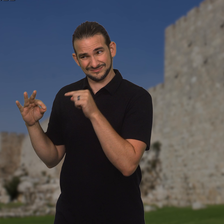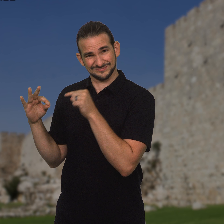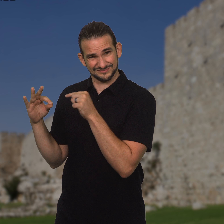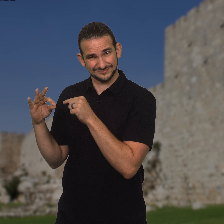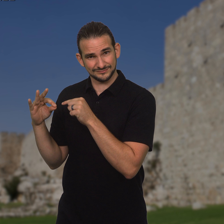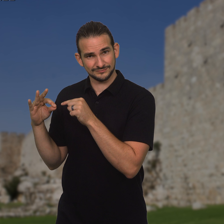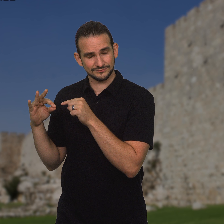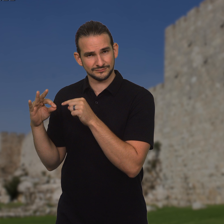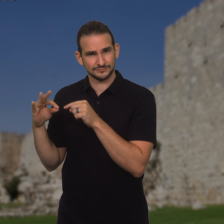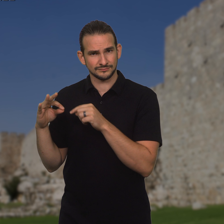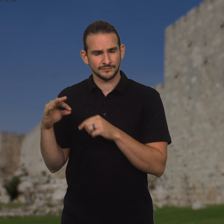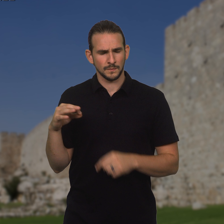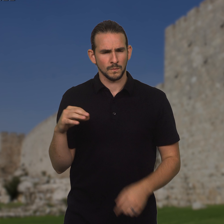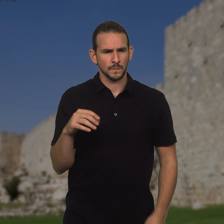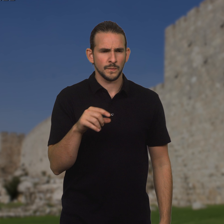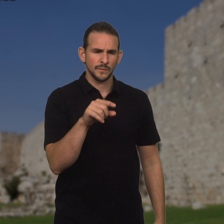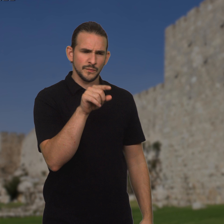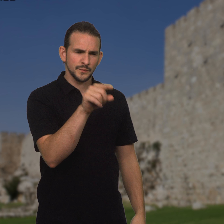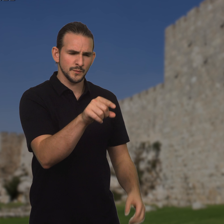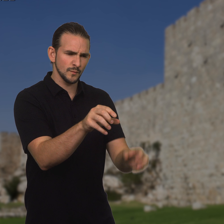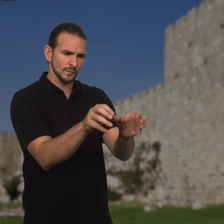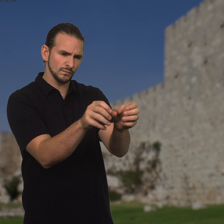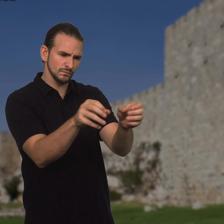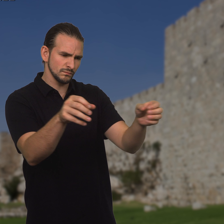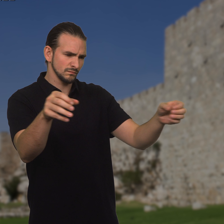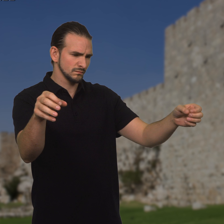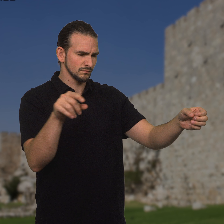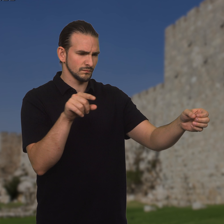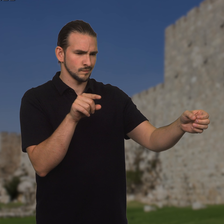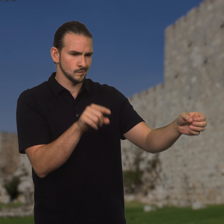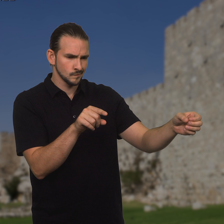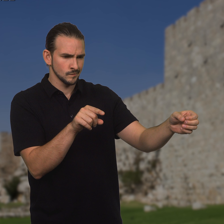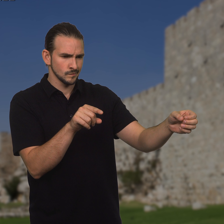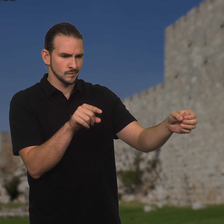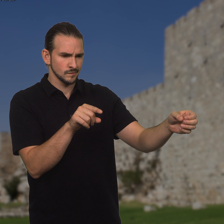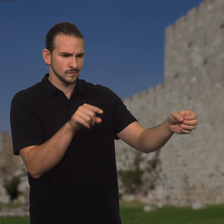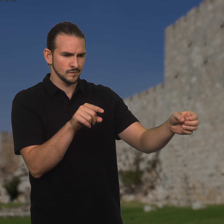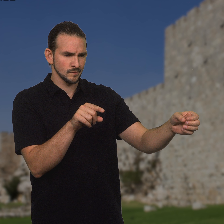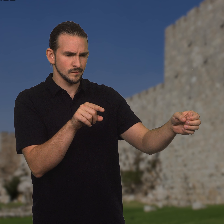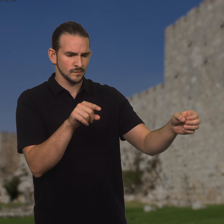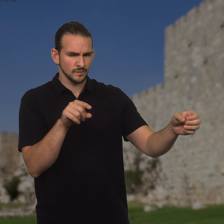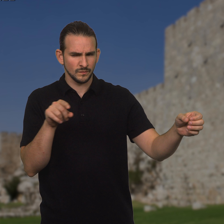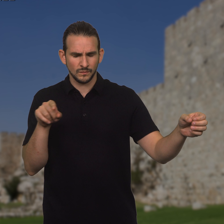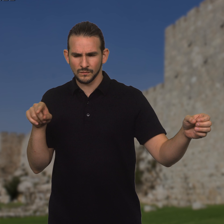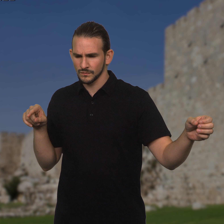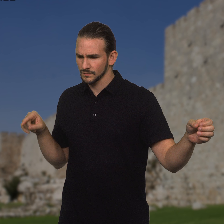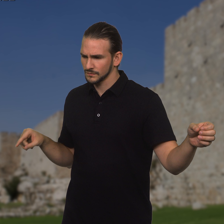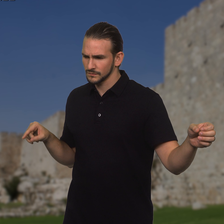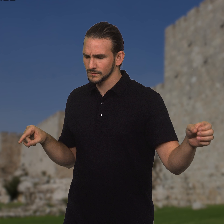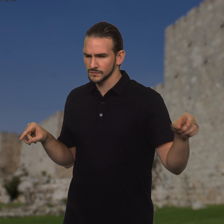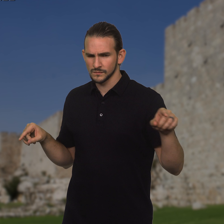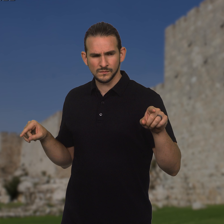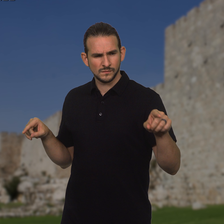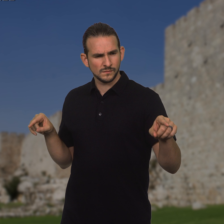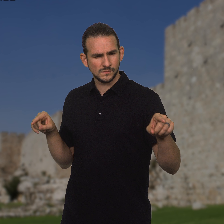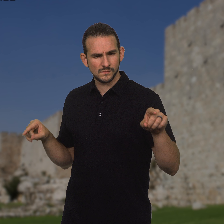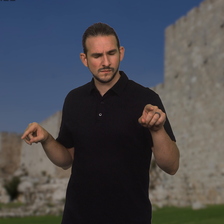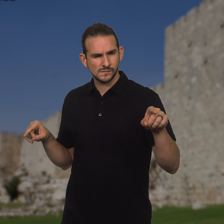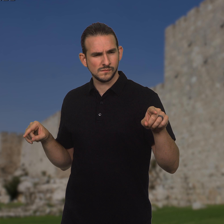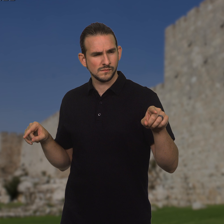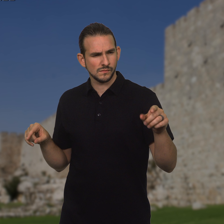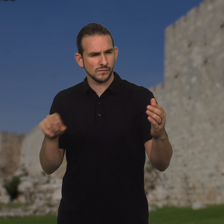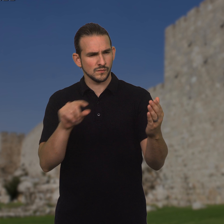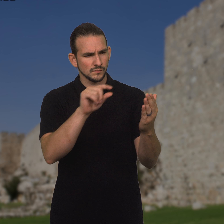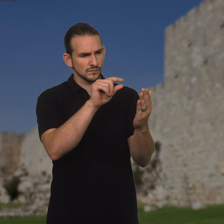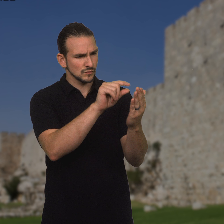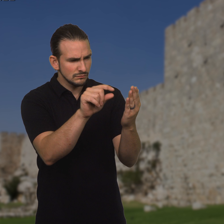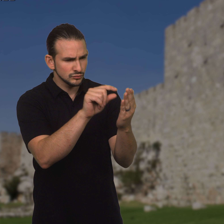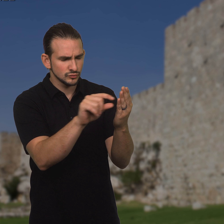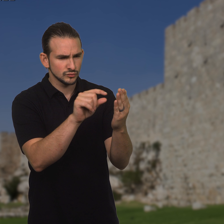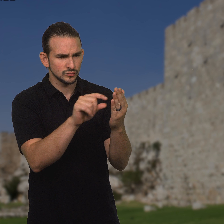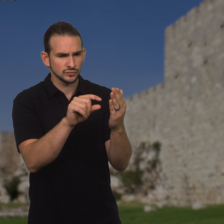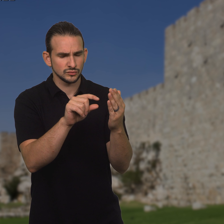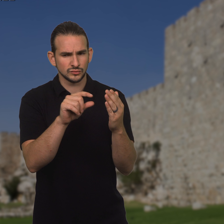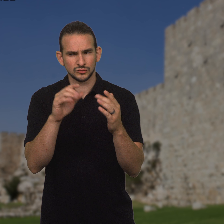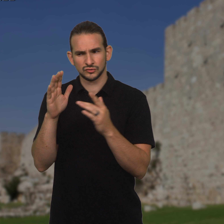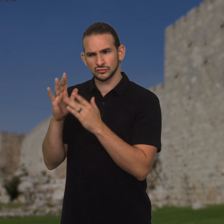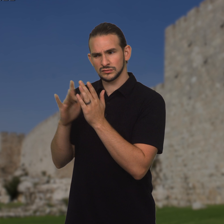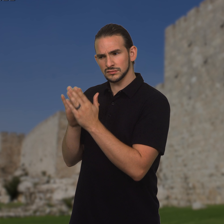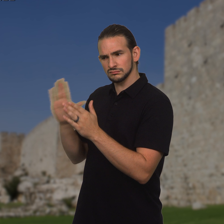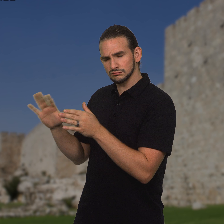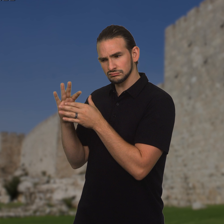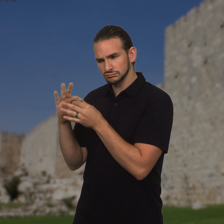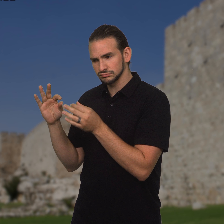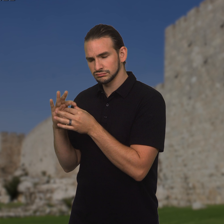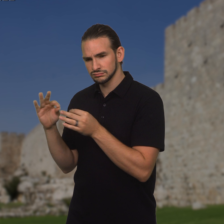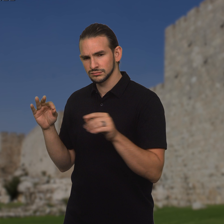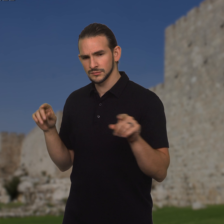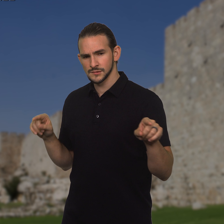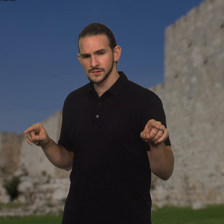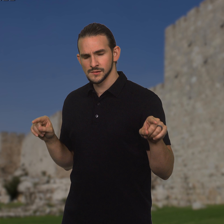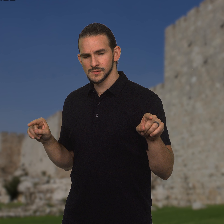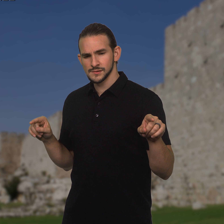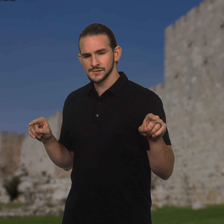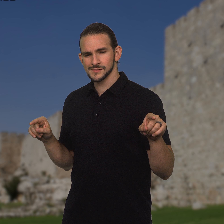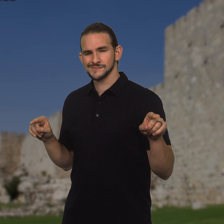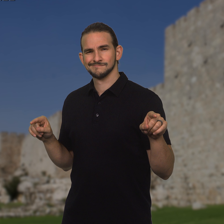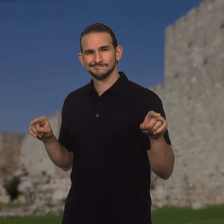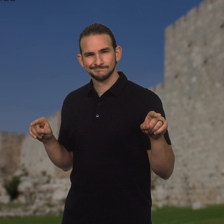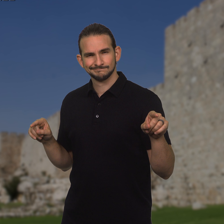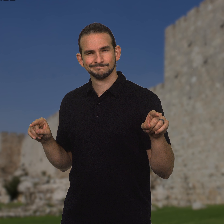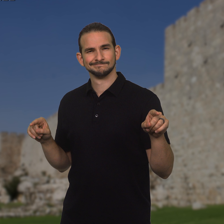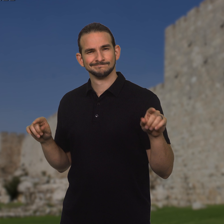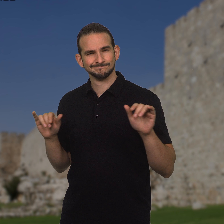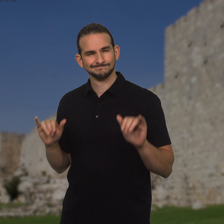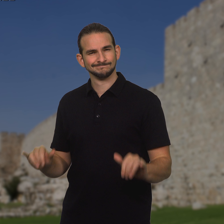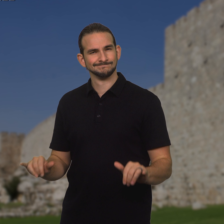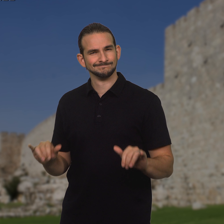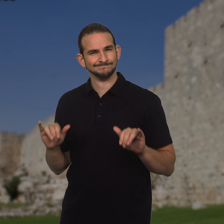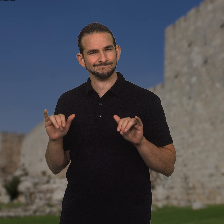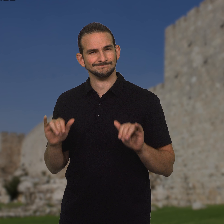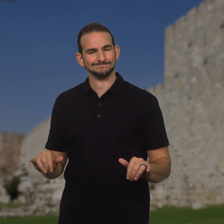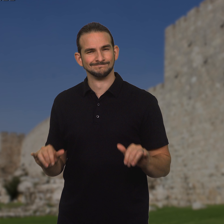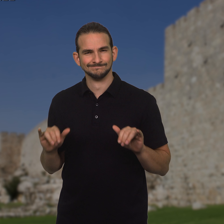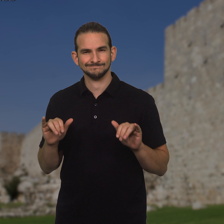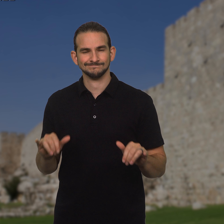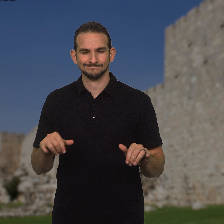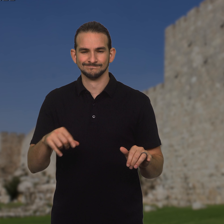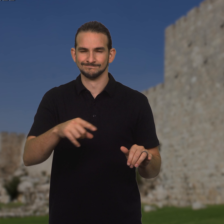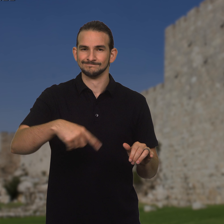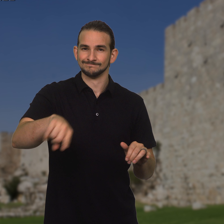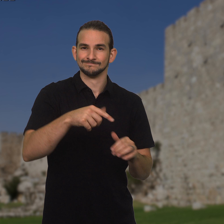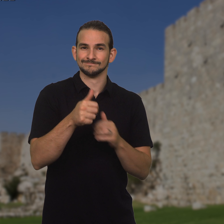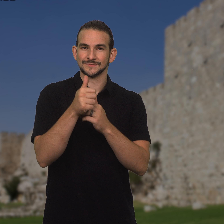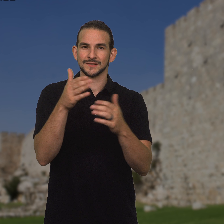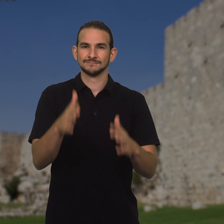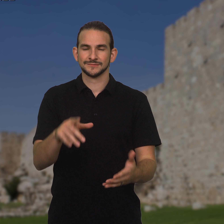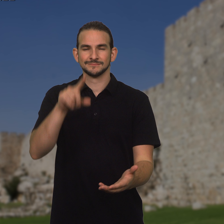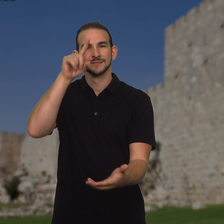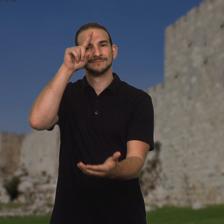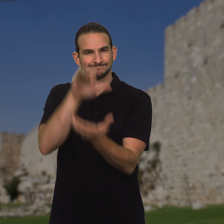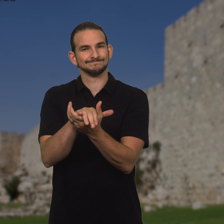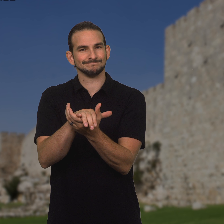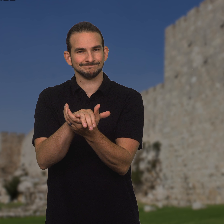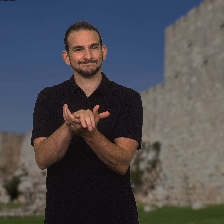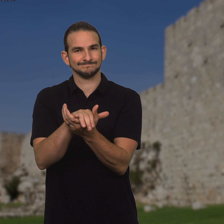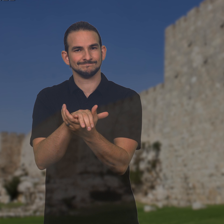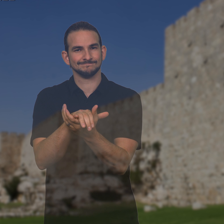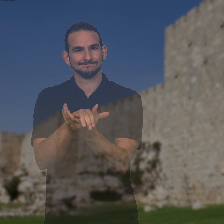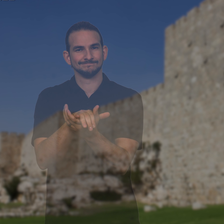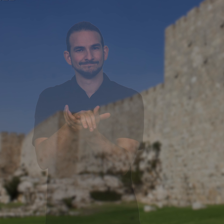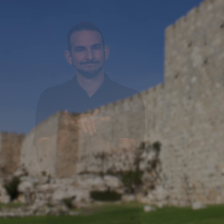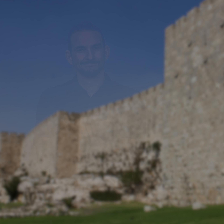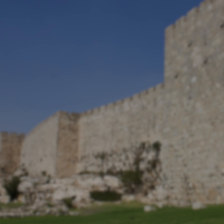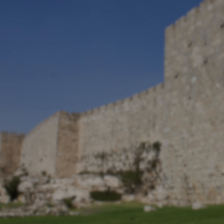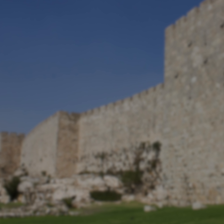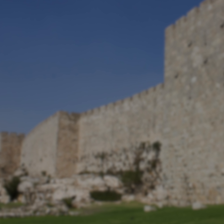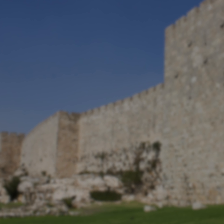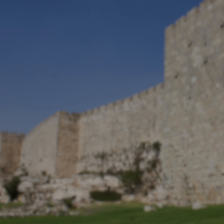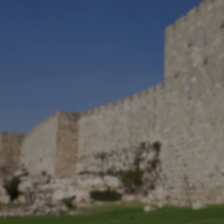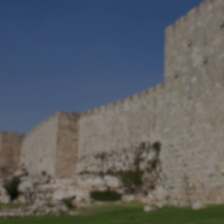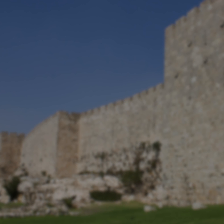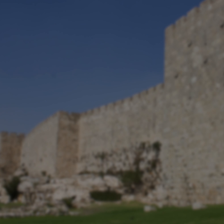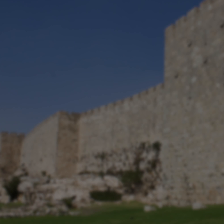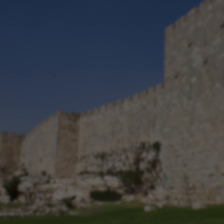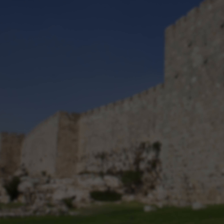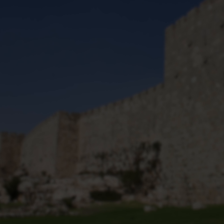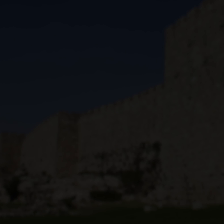Then they believed the Scripture and the word that Jesus had spoken.